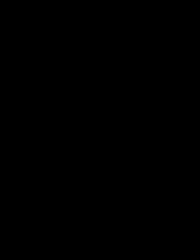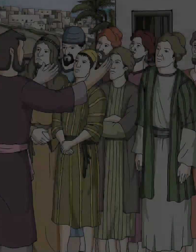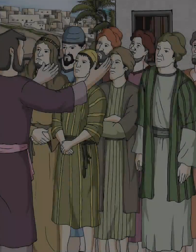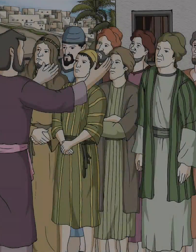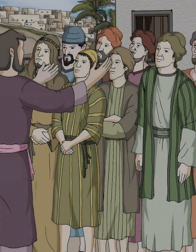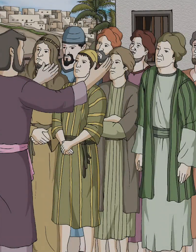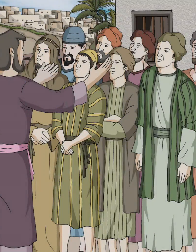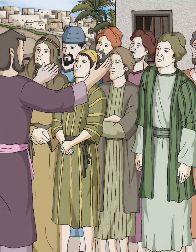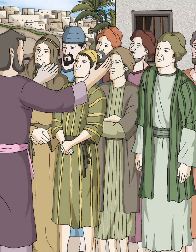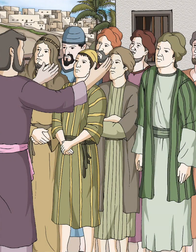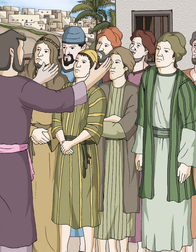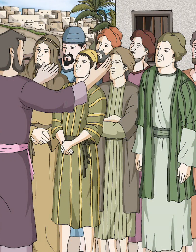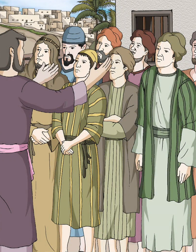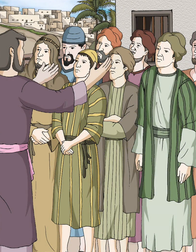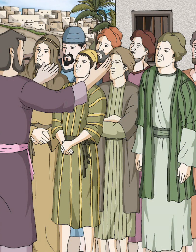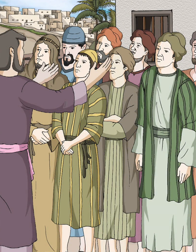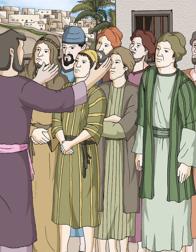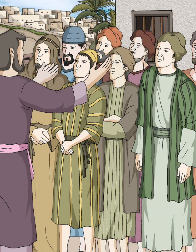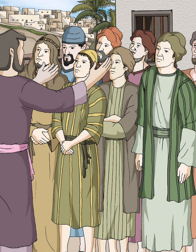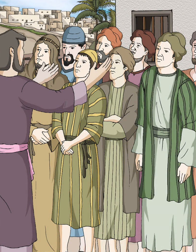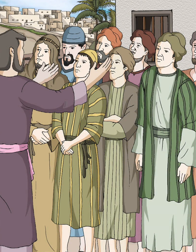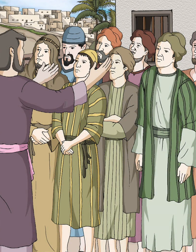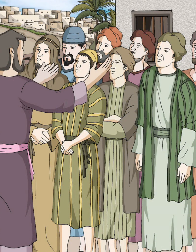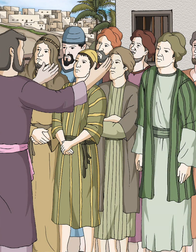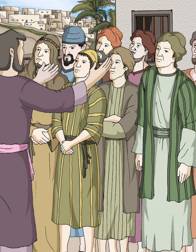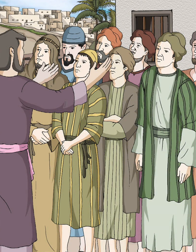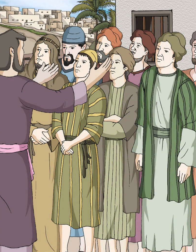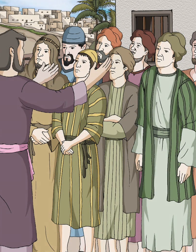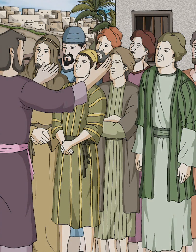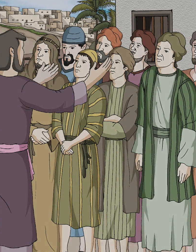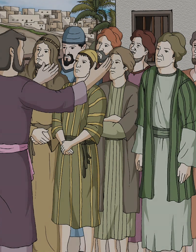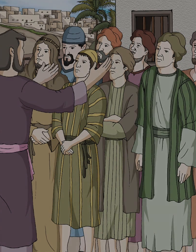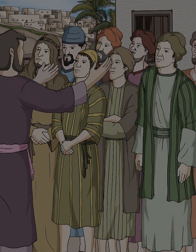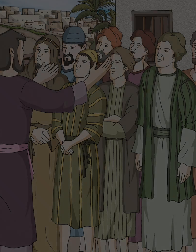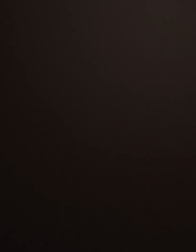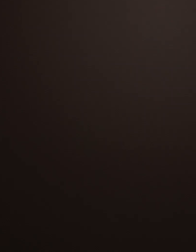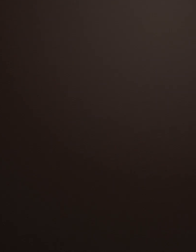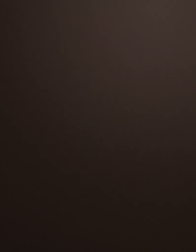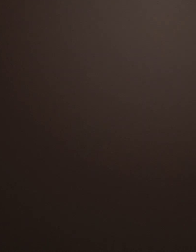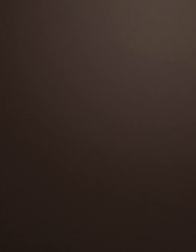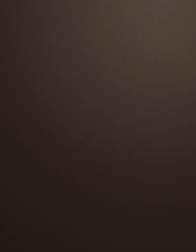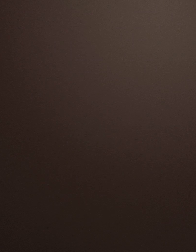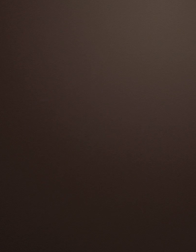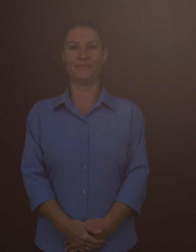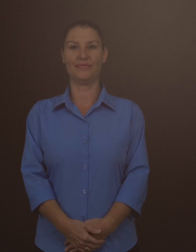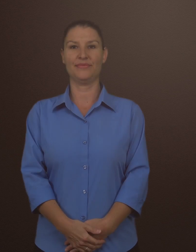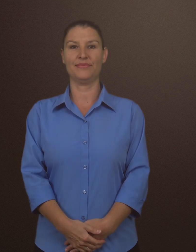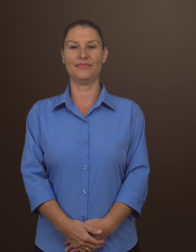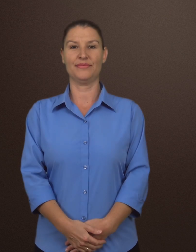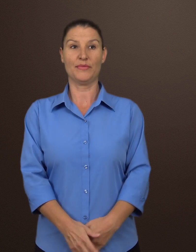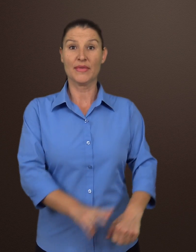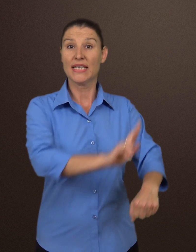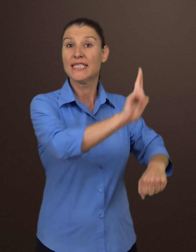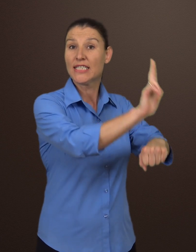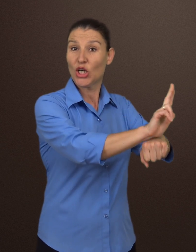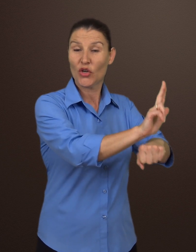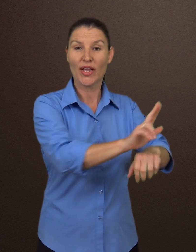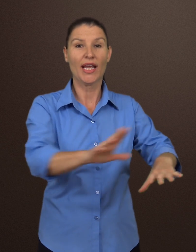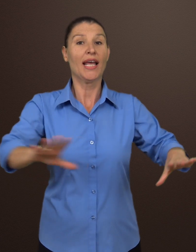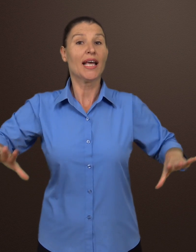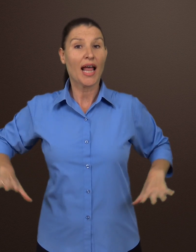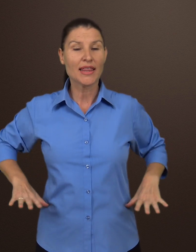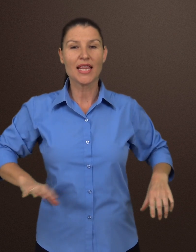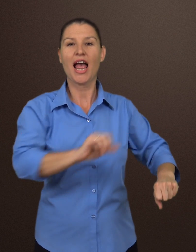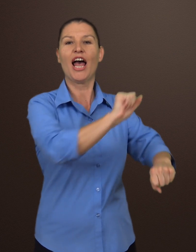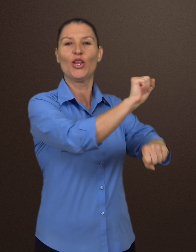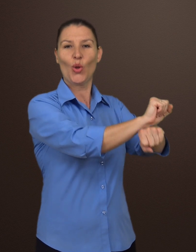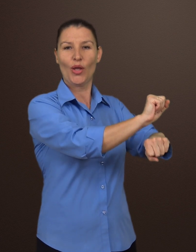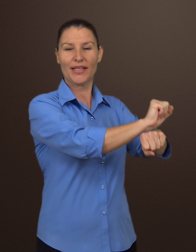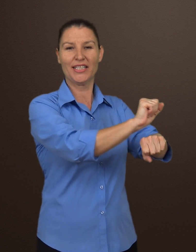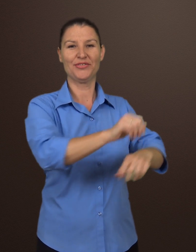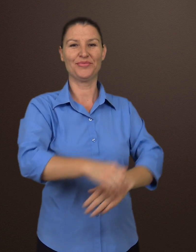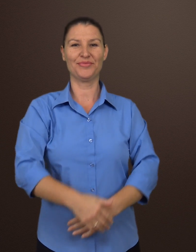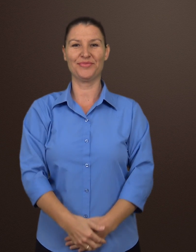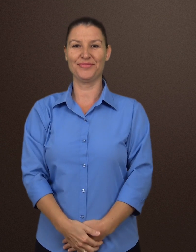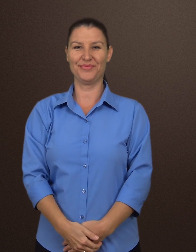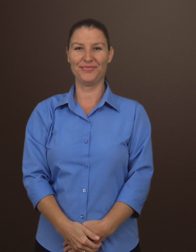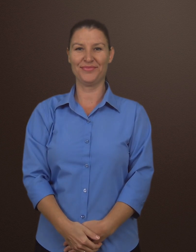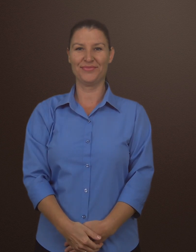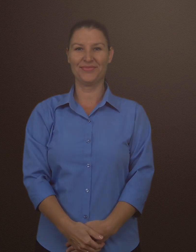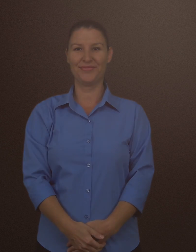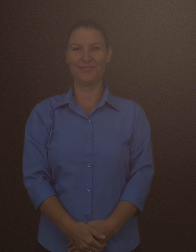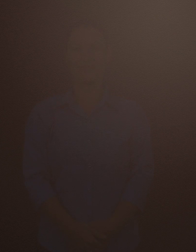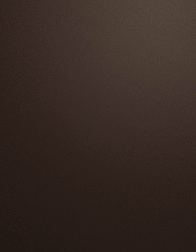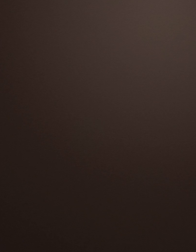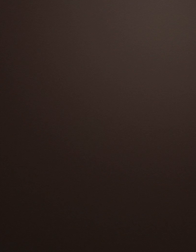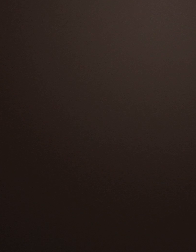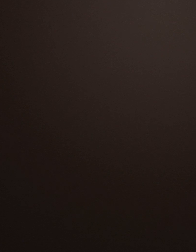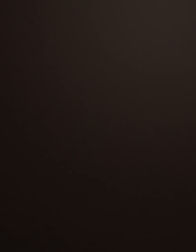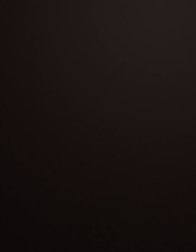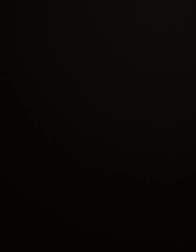The  church in Antioch